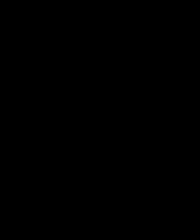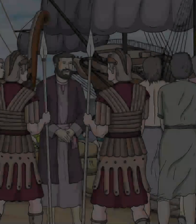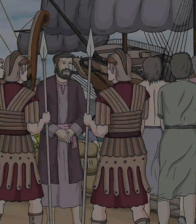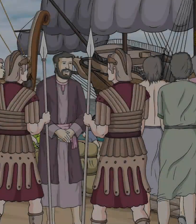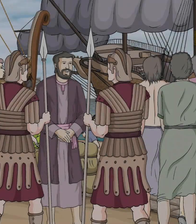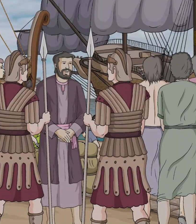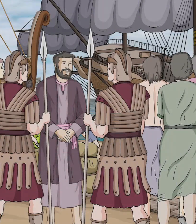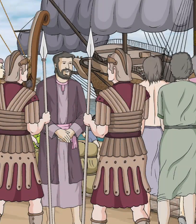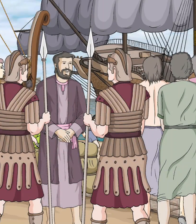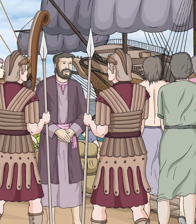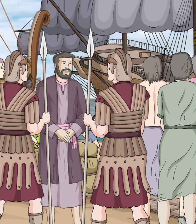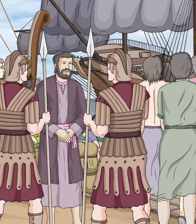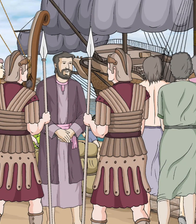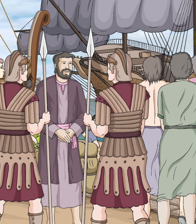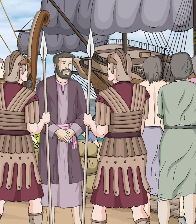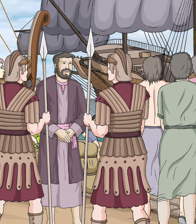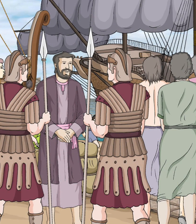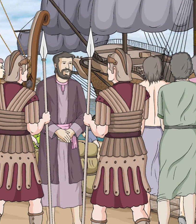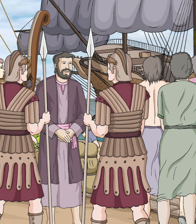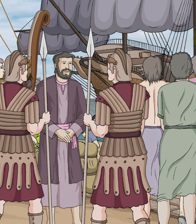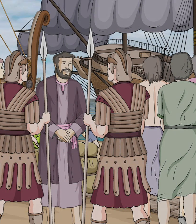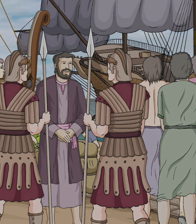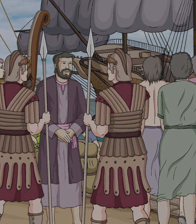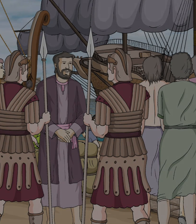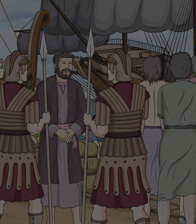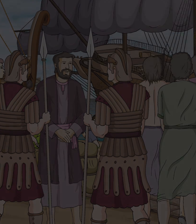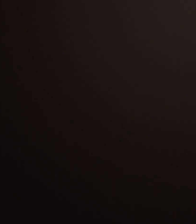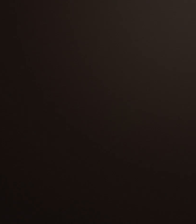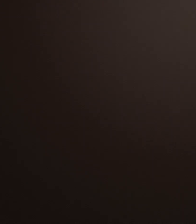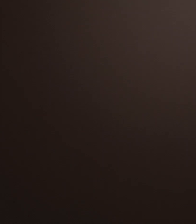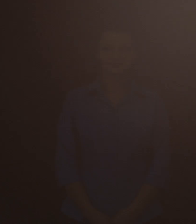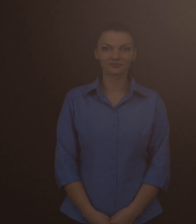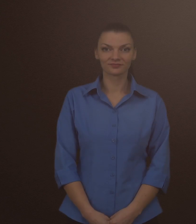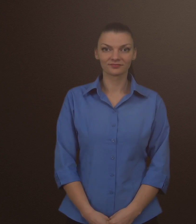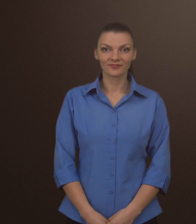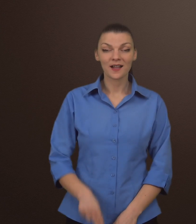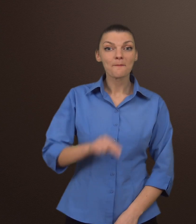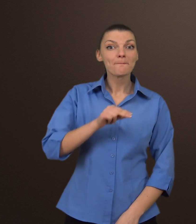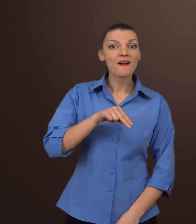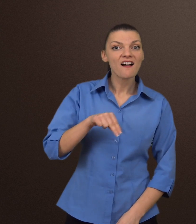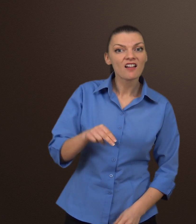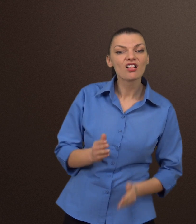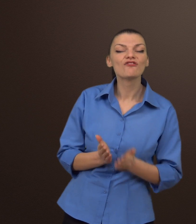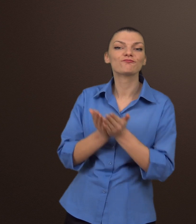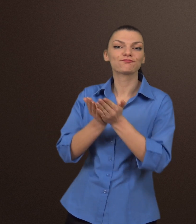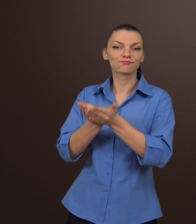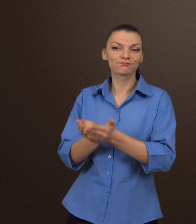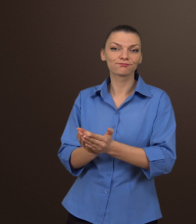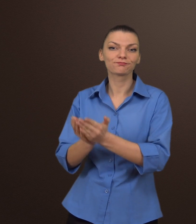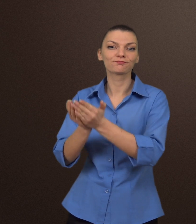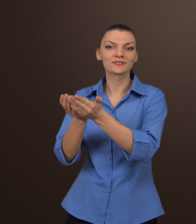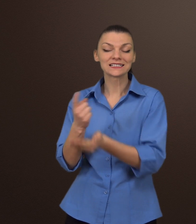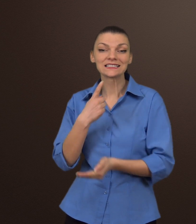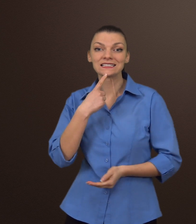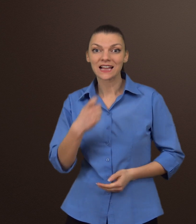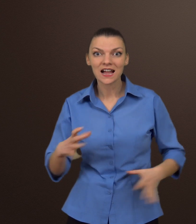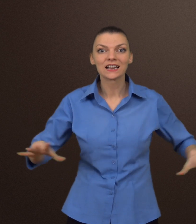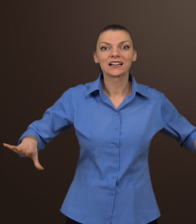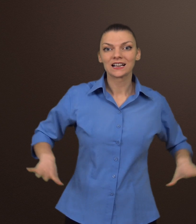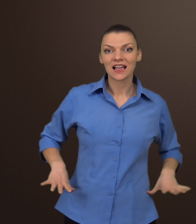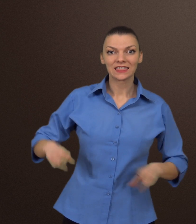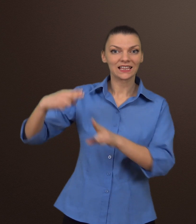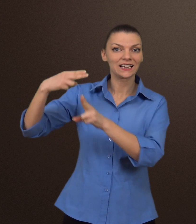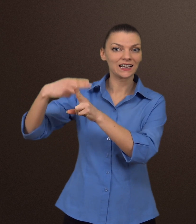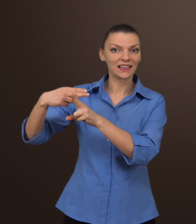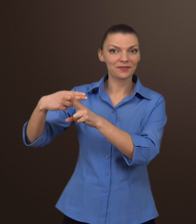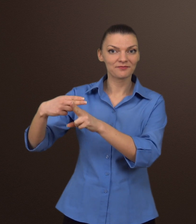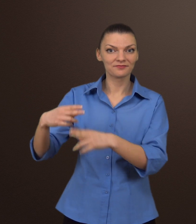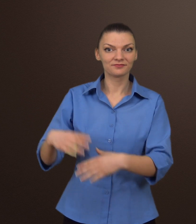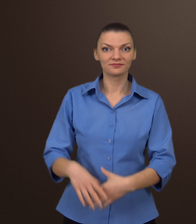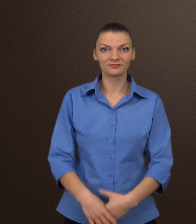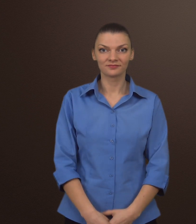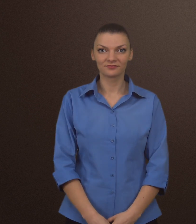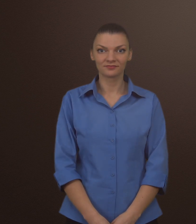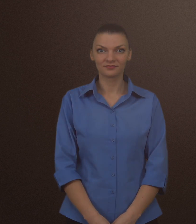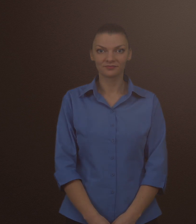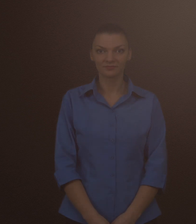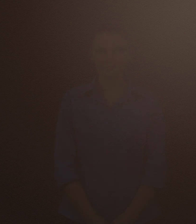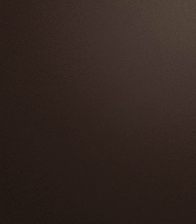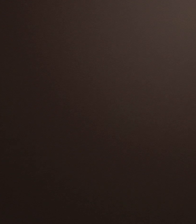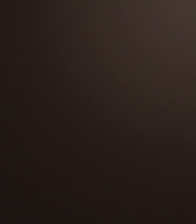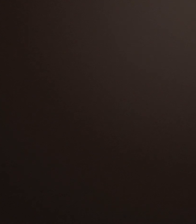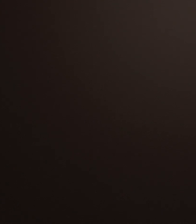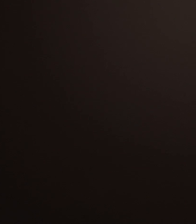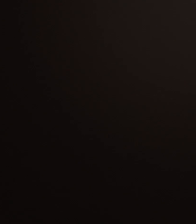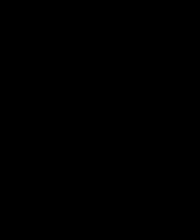Paul travels to Rome